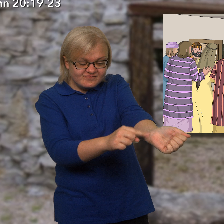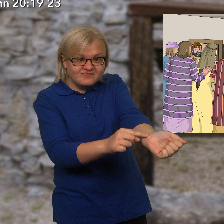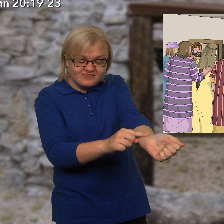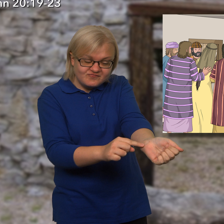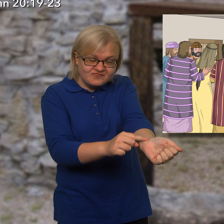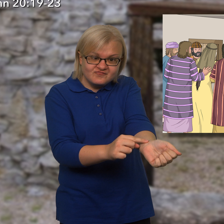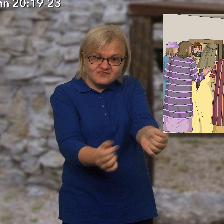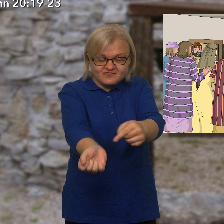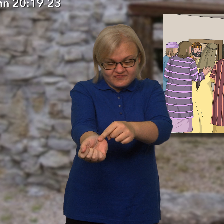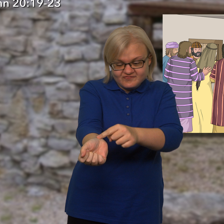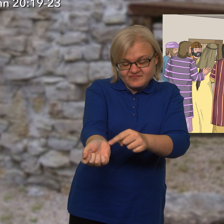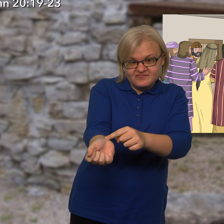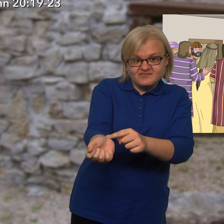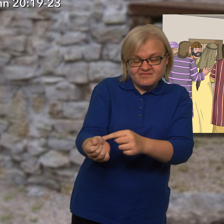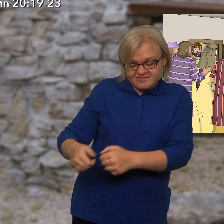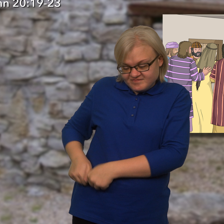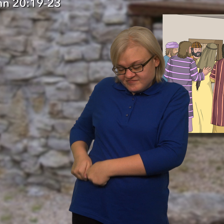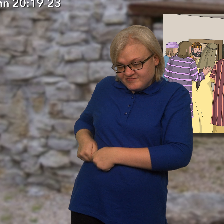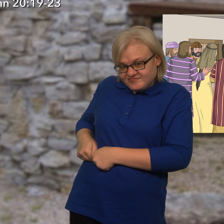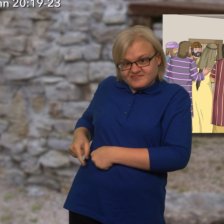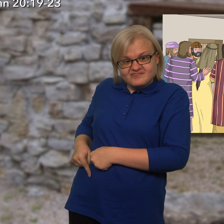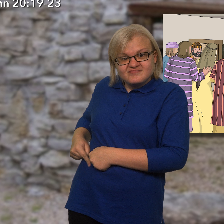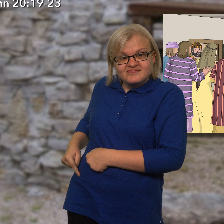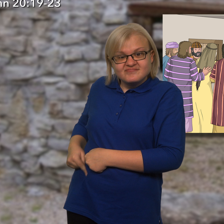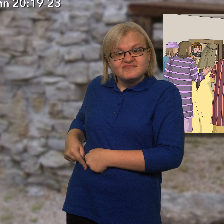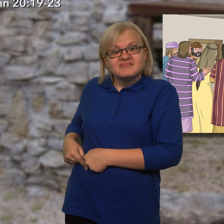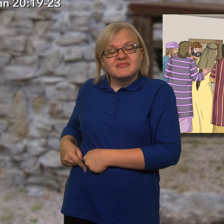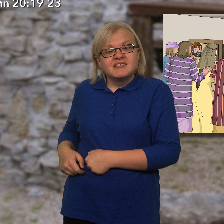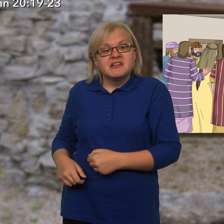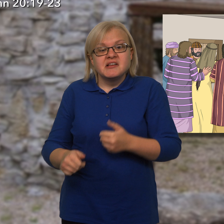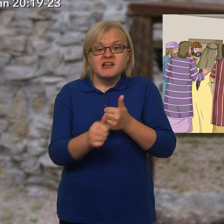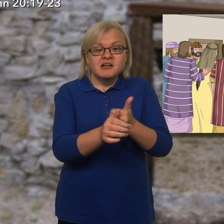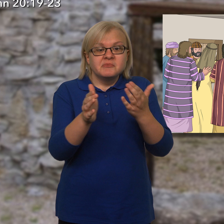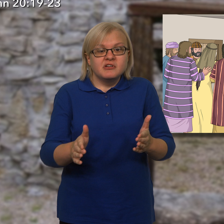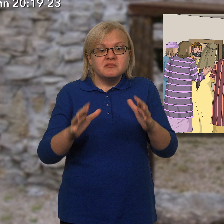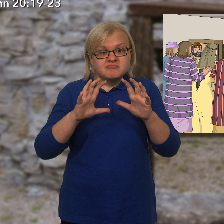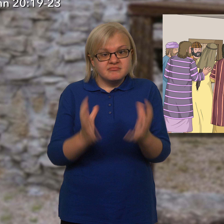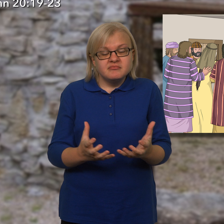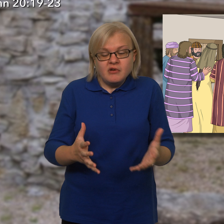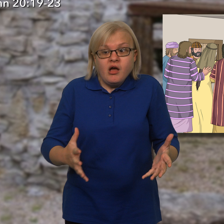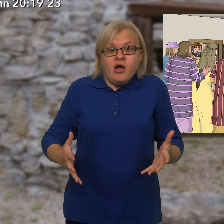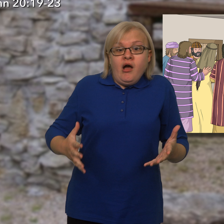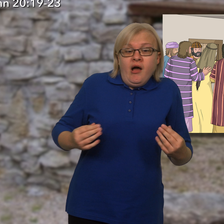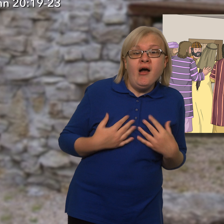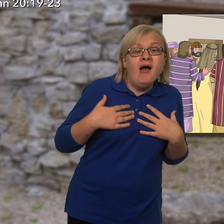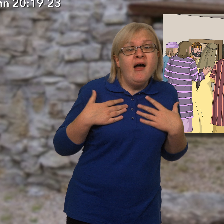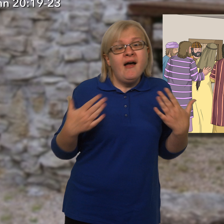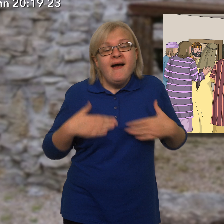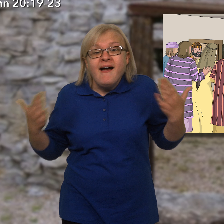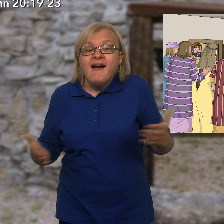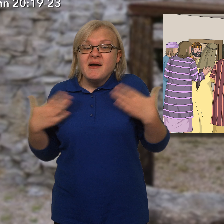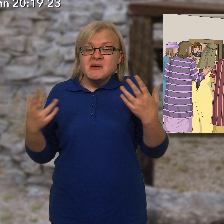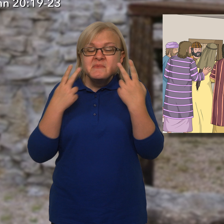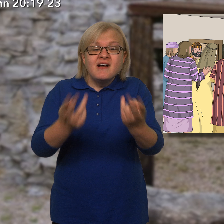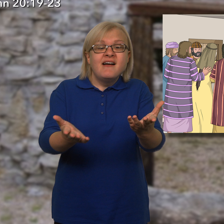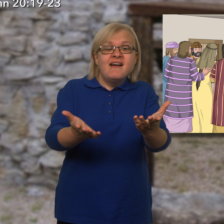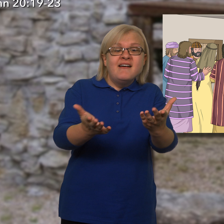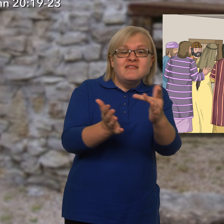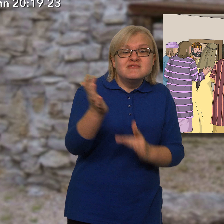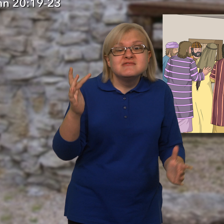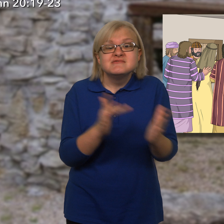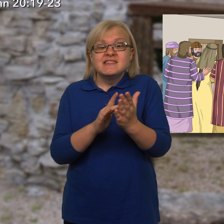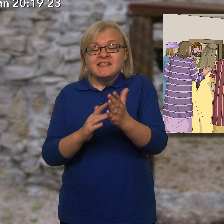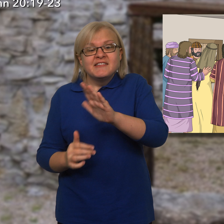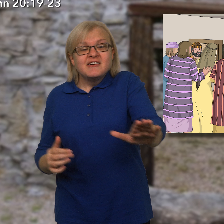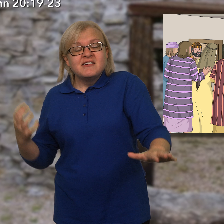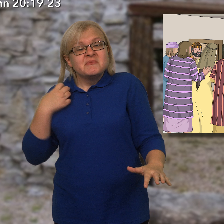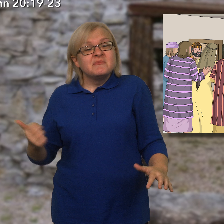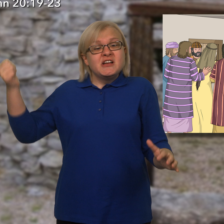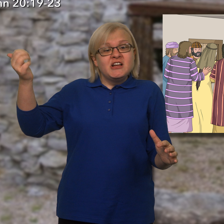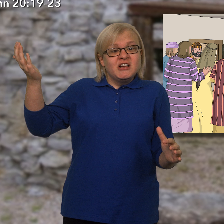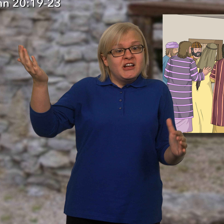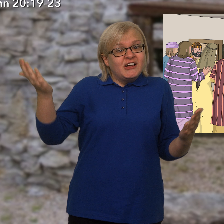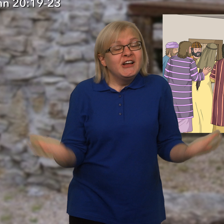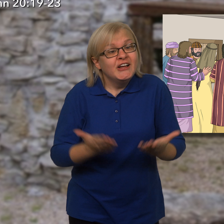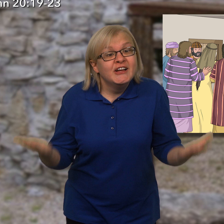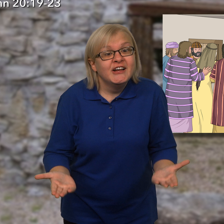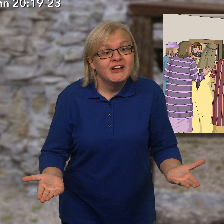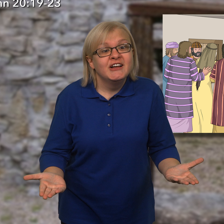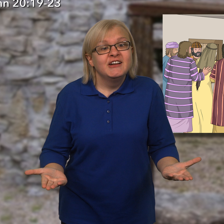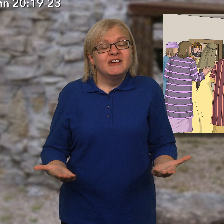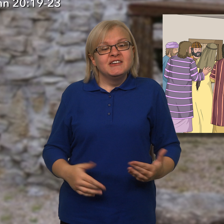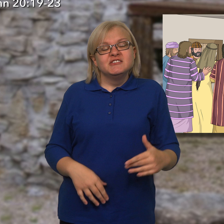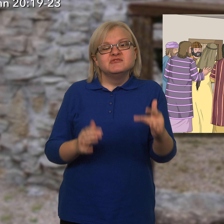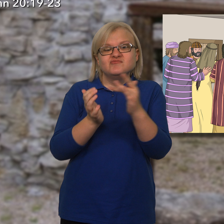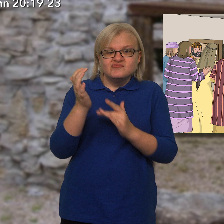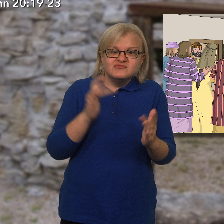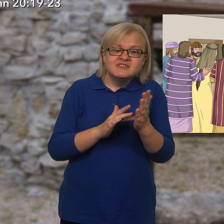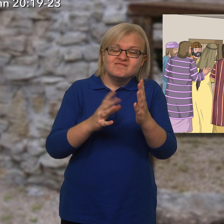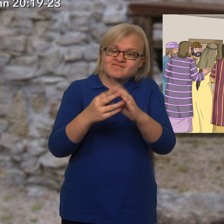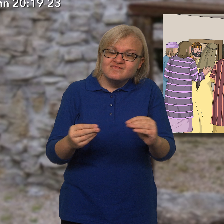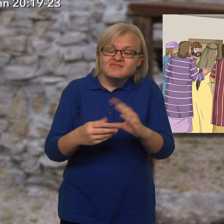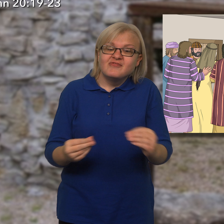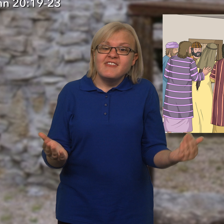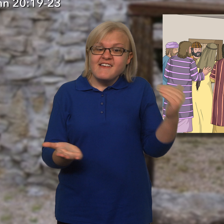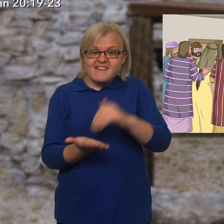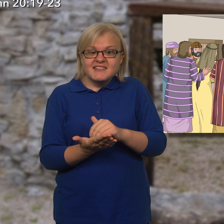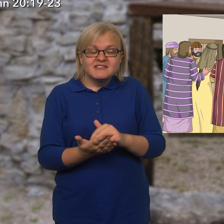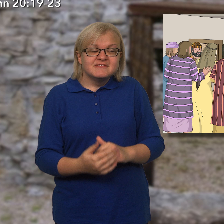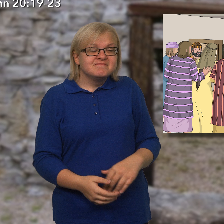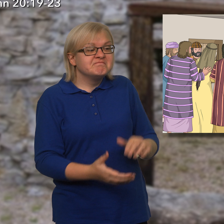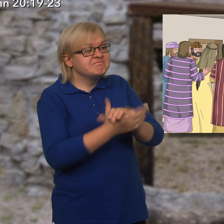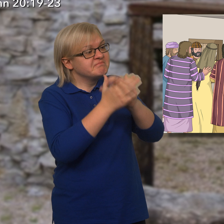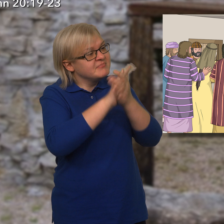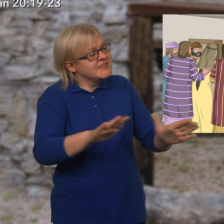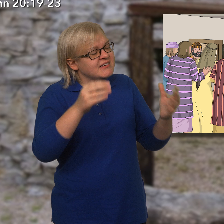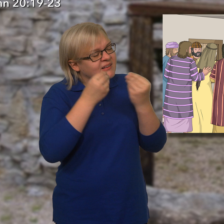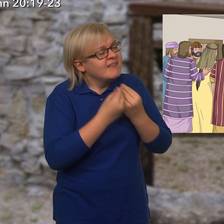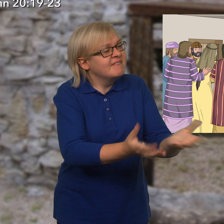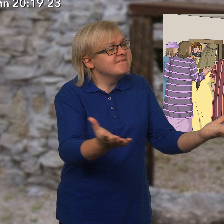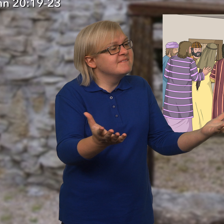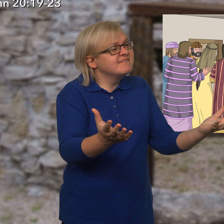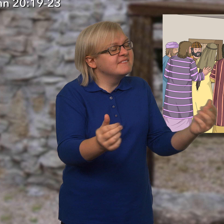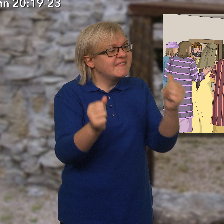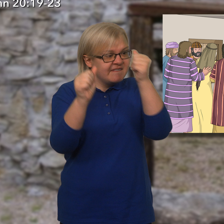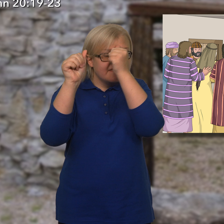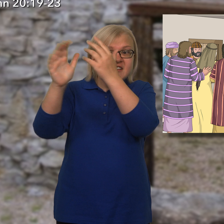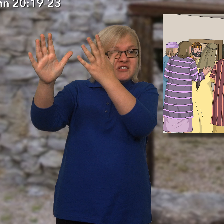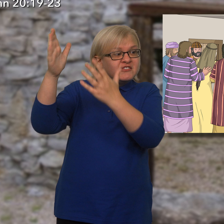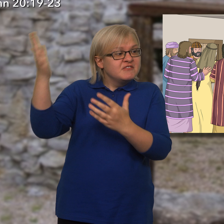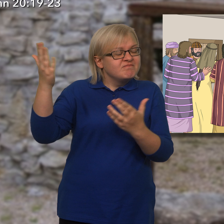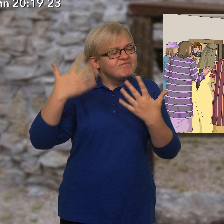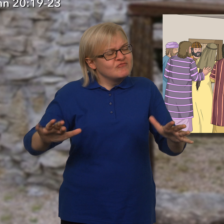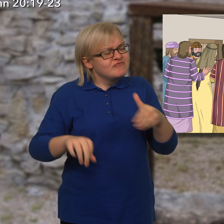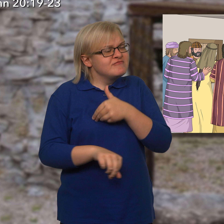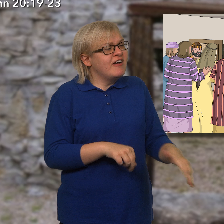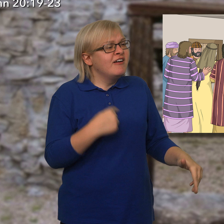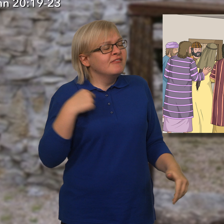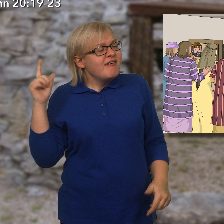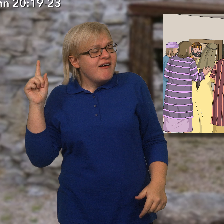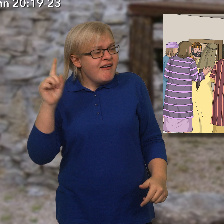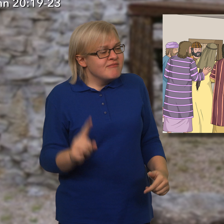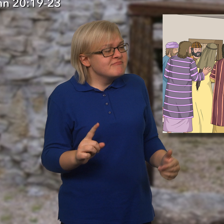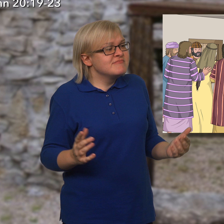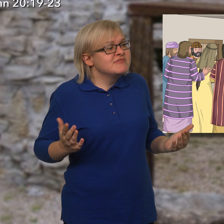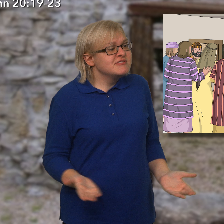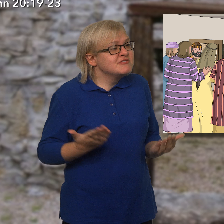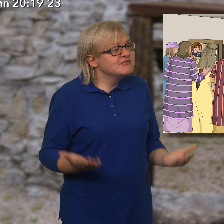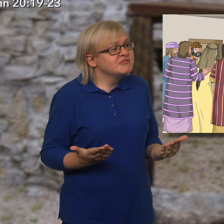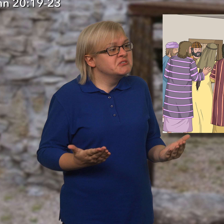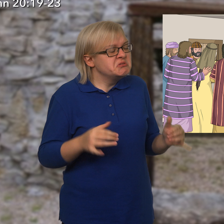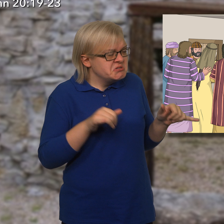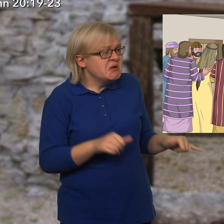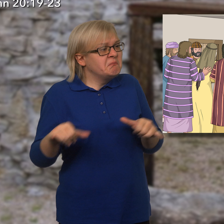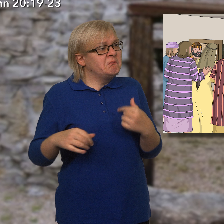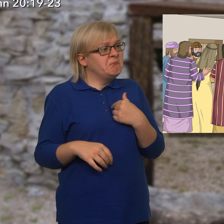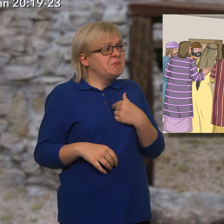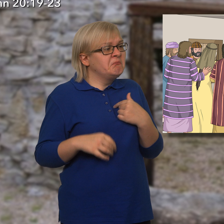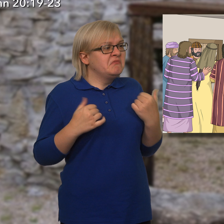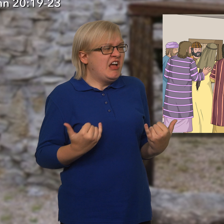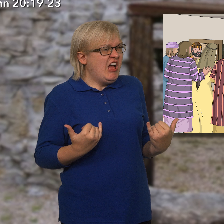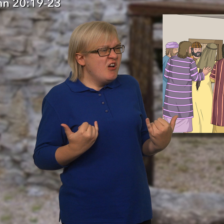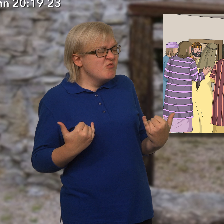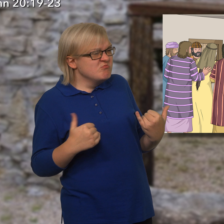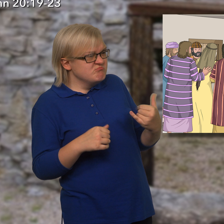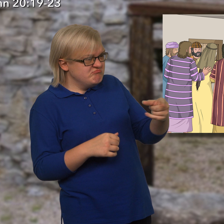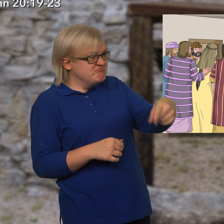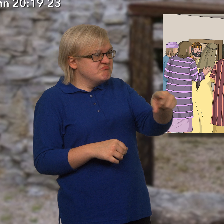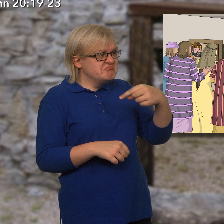The disciples rejoiced when they saw the Lord. Again Jesus said to them, “Peace be with you.